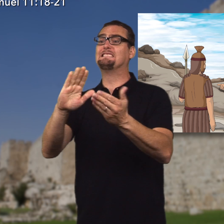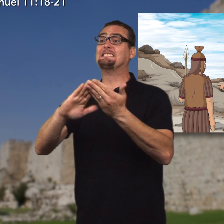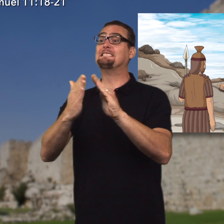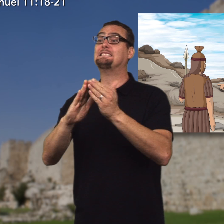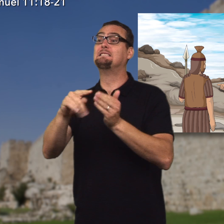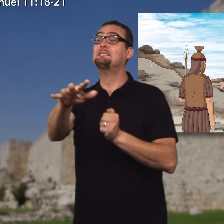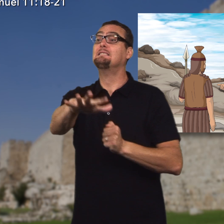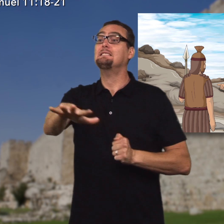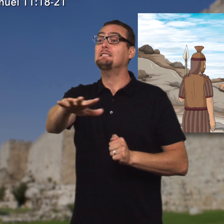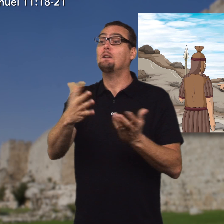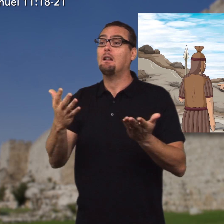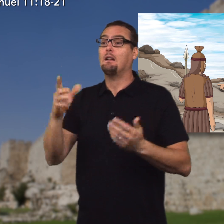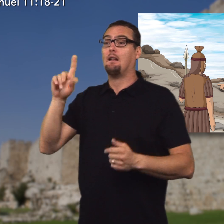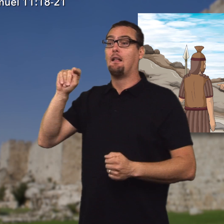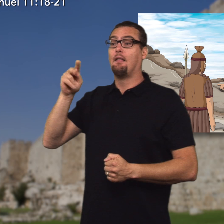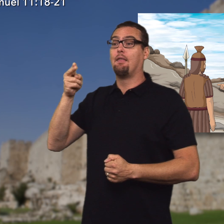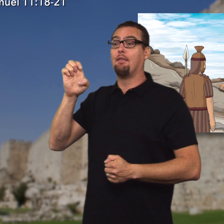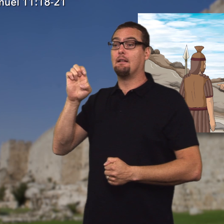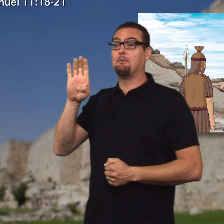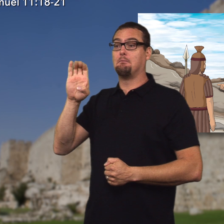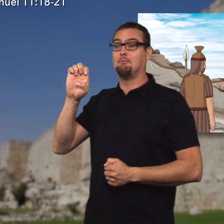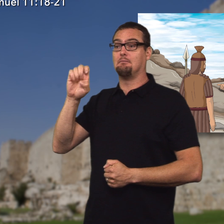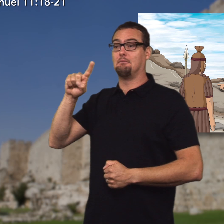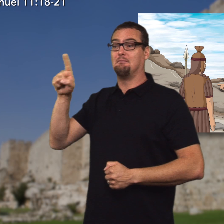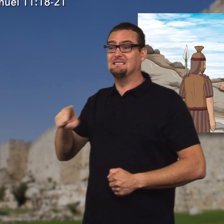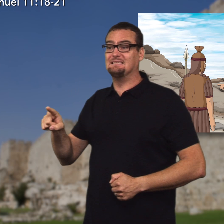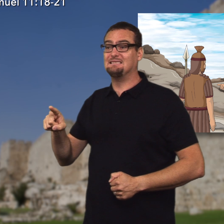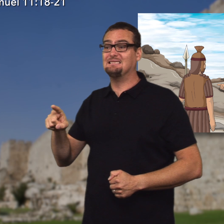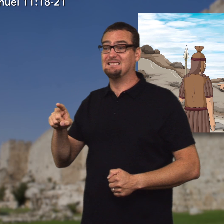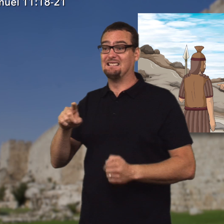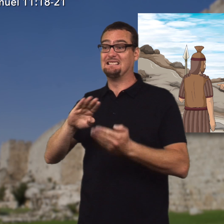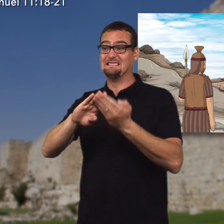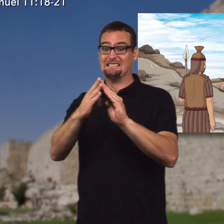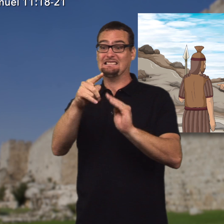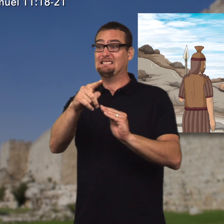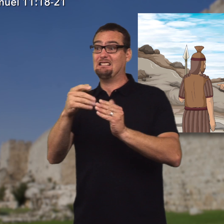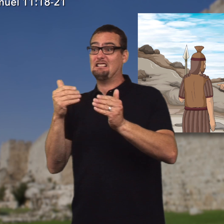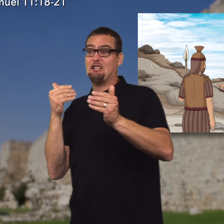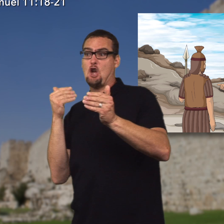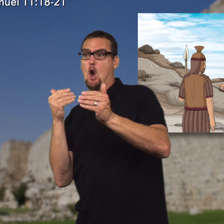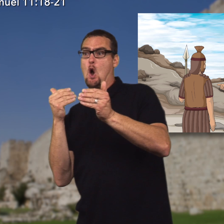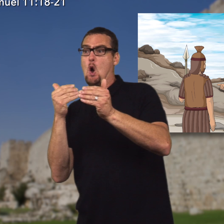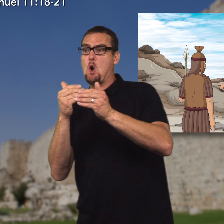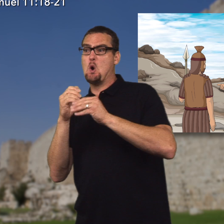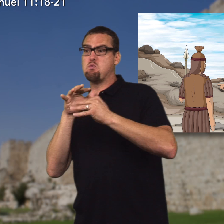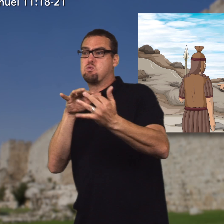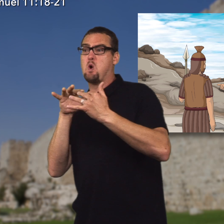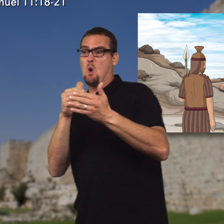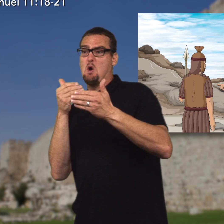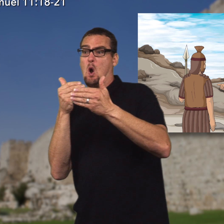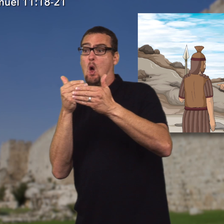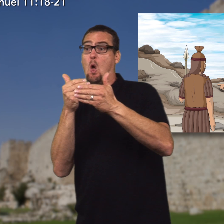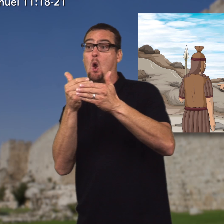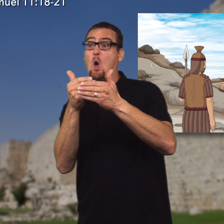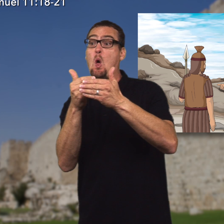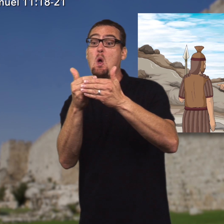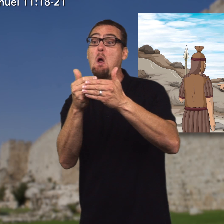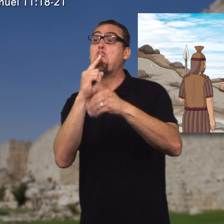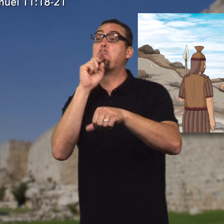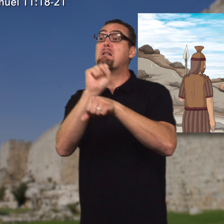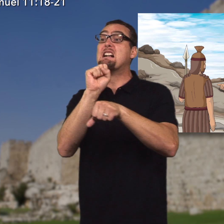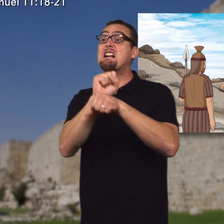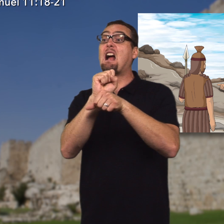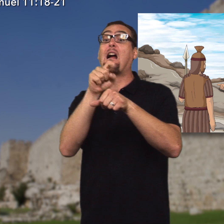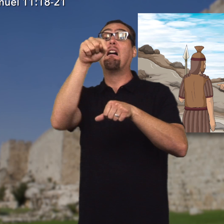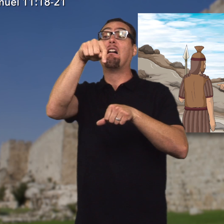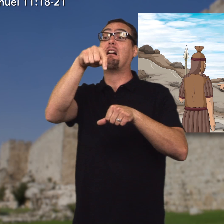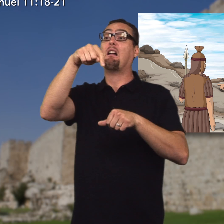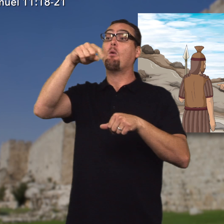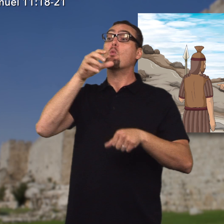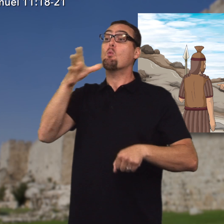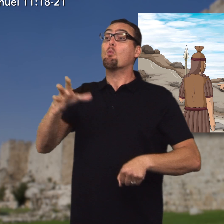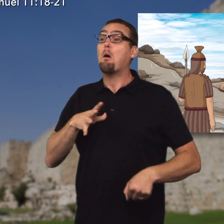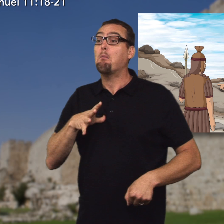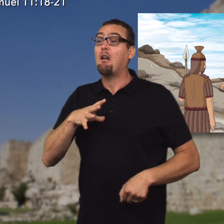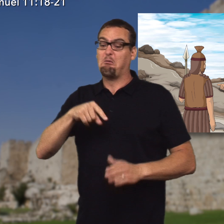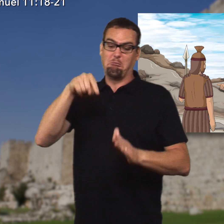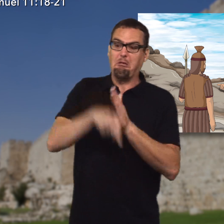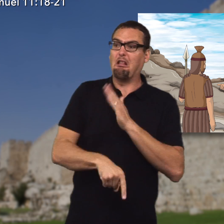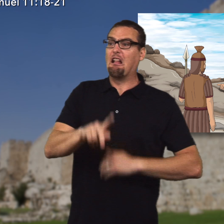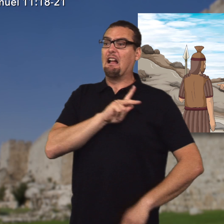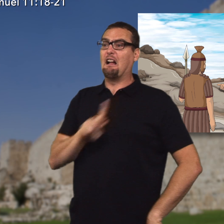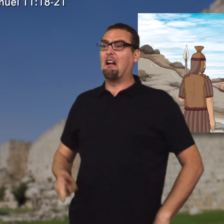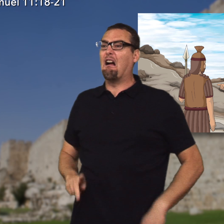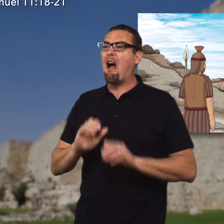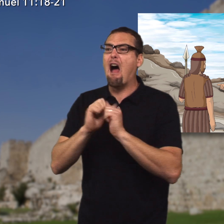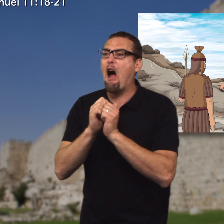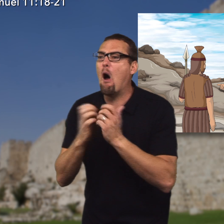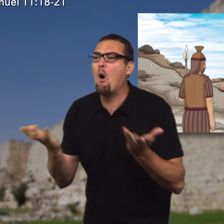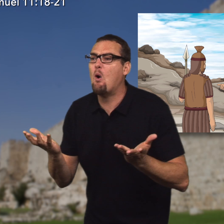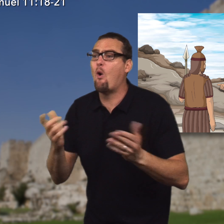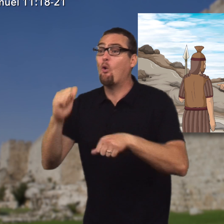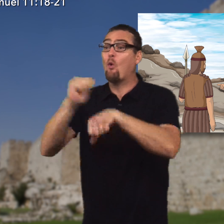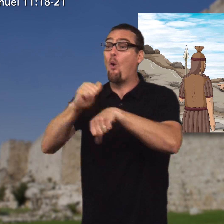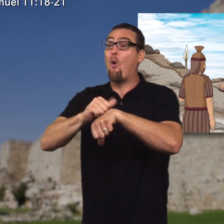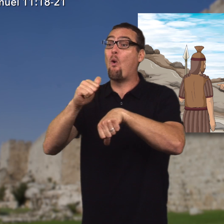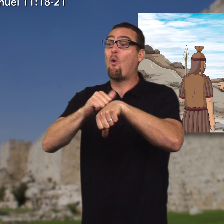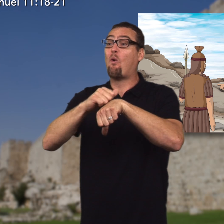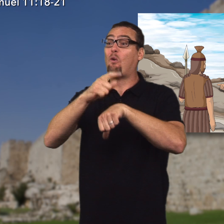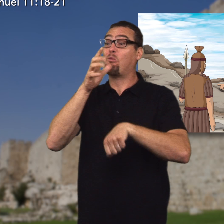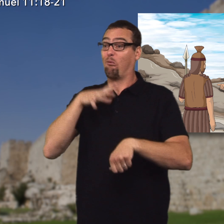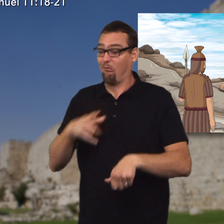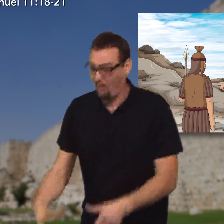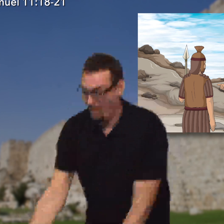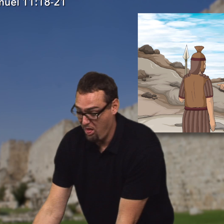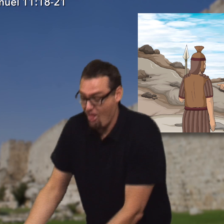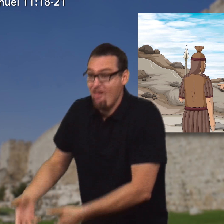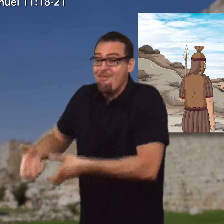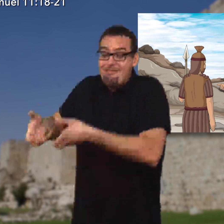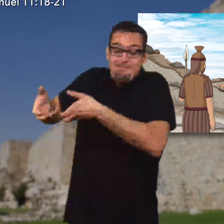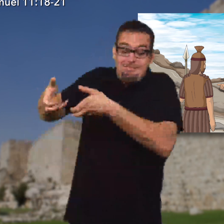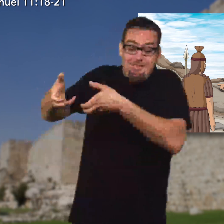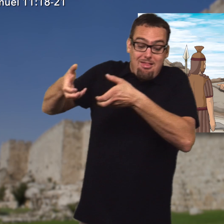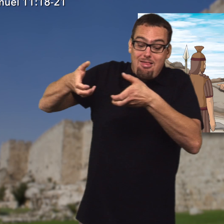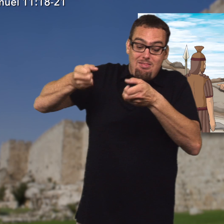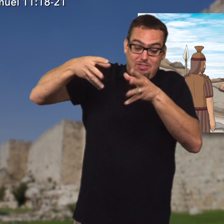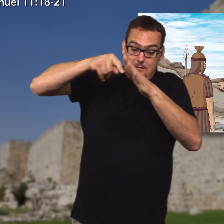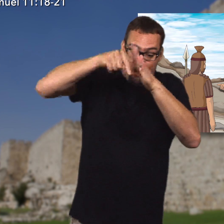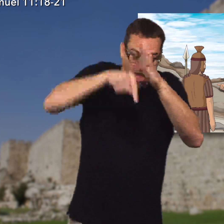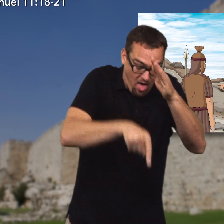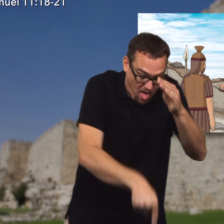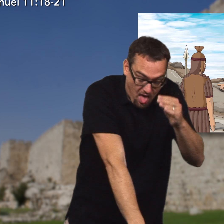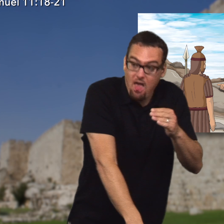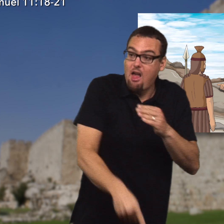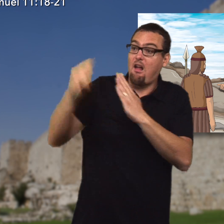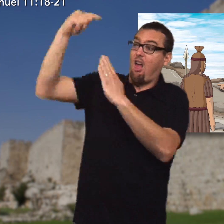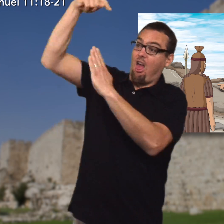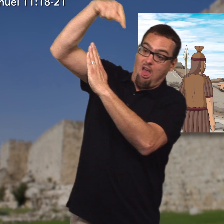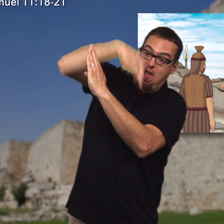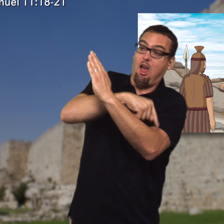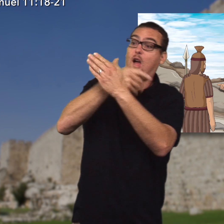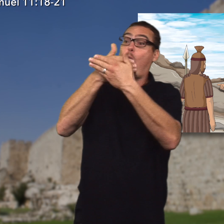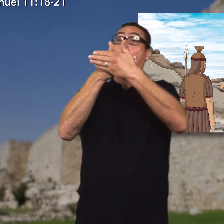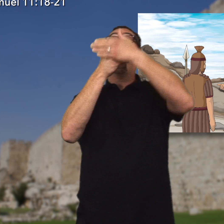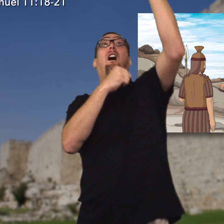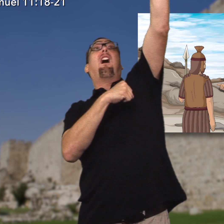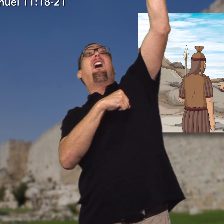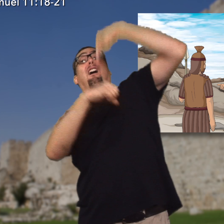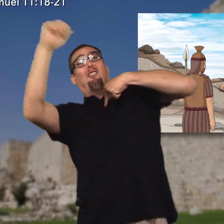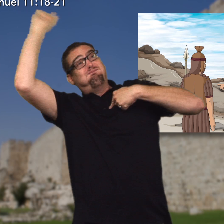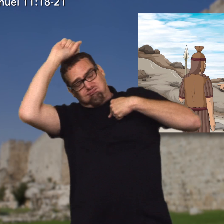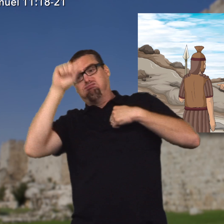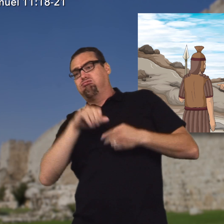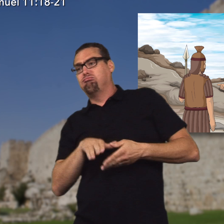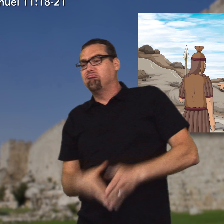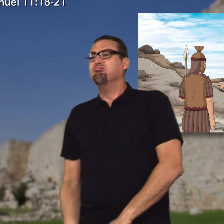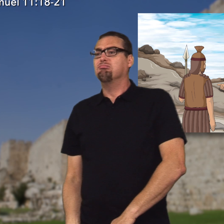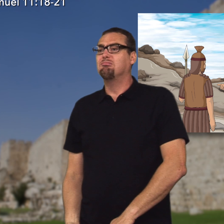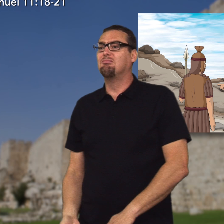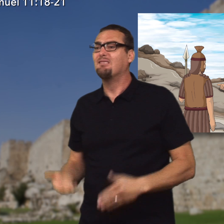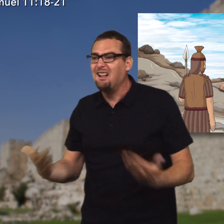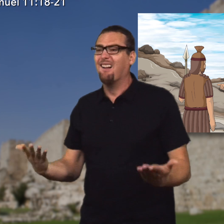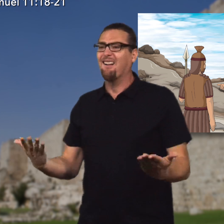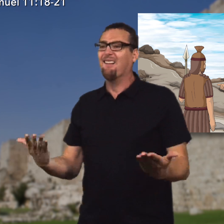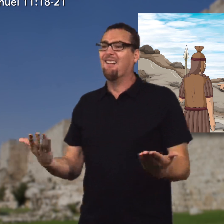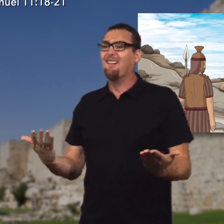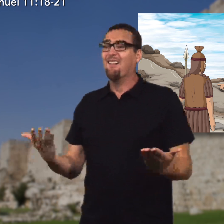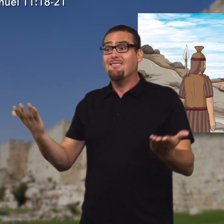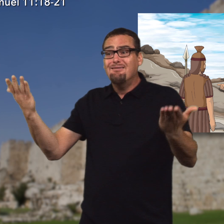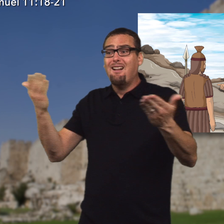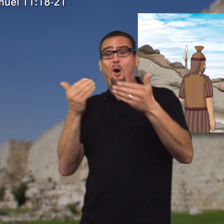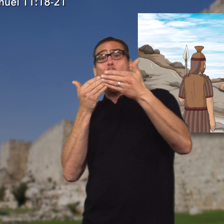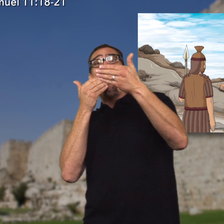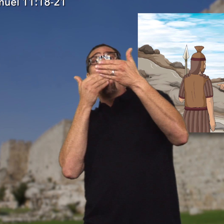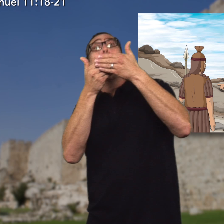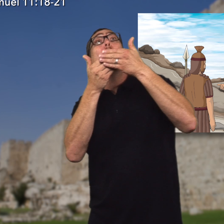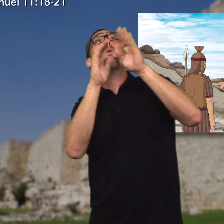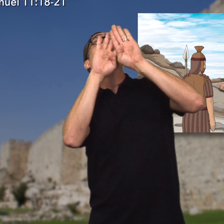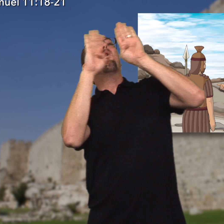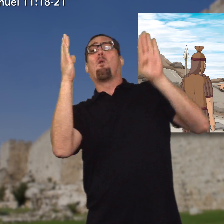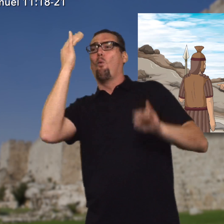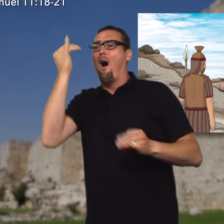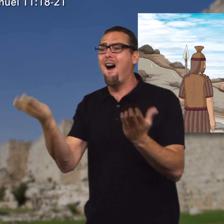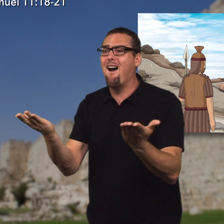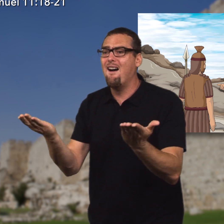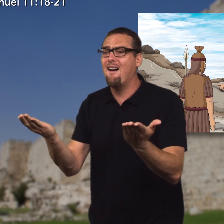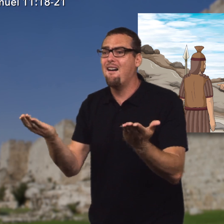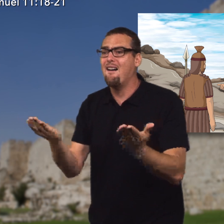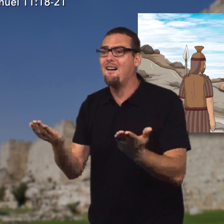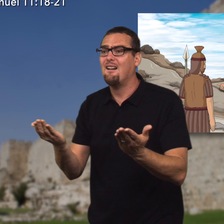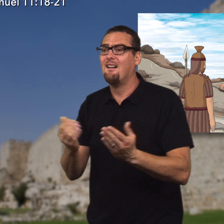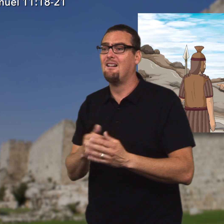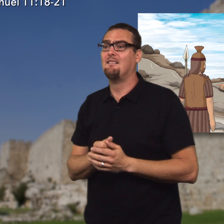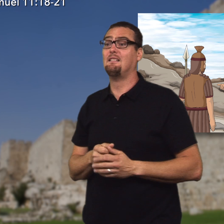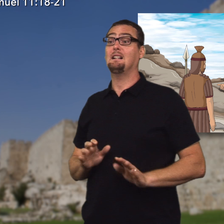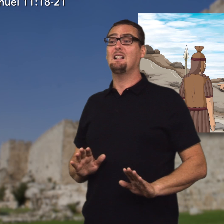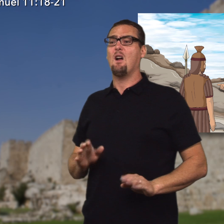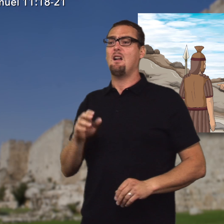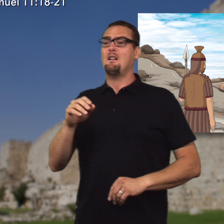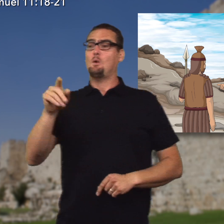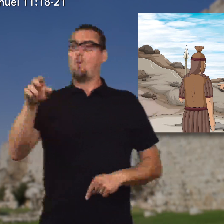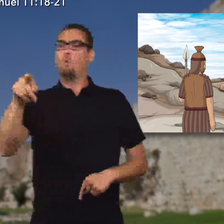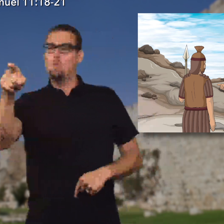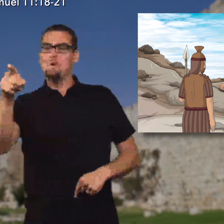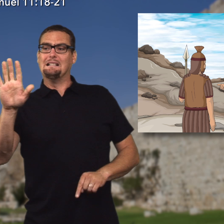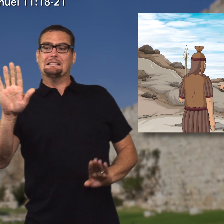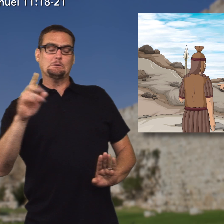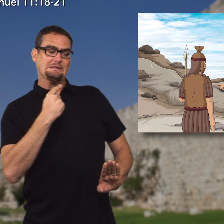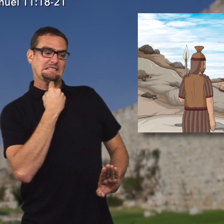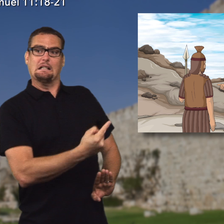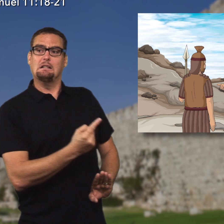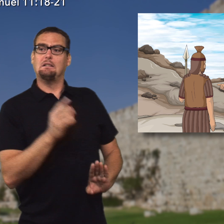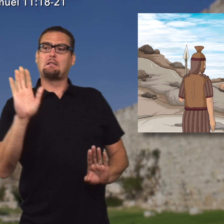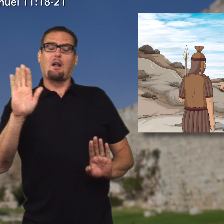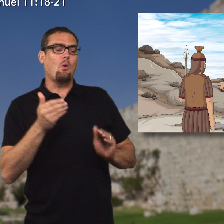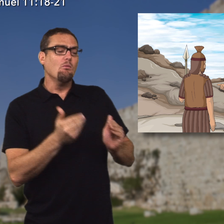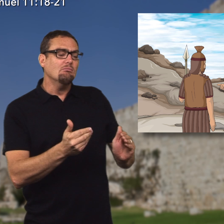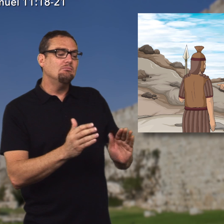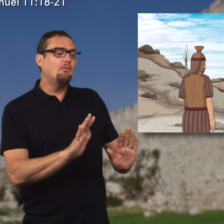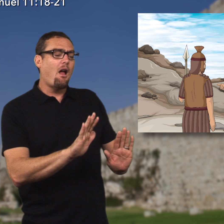Was it not a woman who dropped an upper millstone on him from the wall, so that he died in Thebez? Why did you get so close to the wall?’